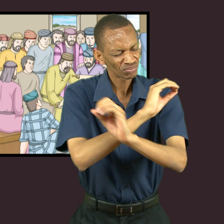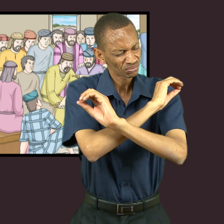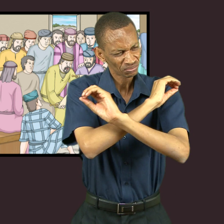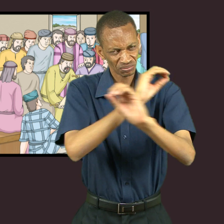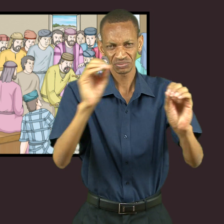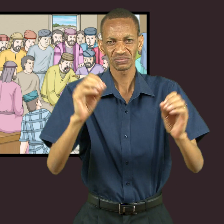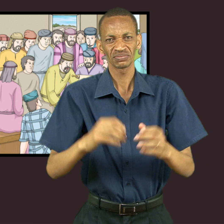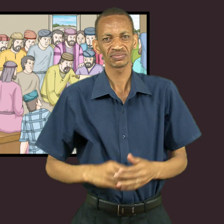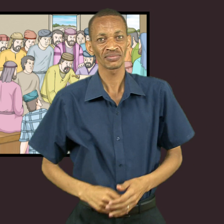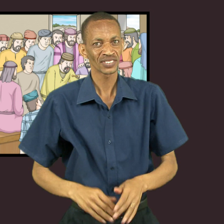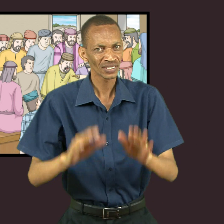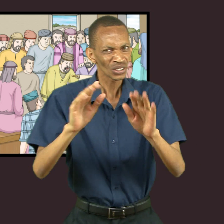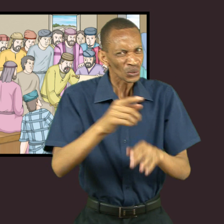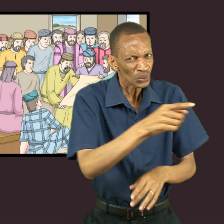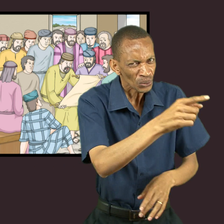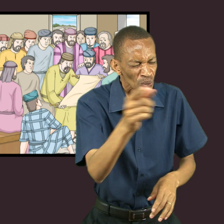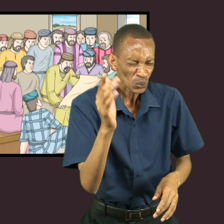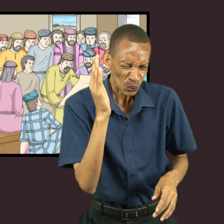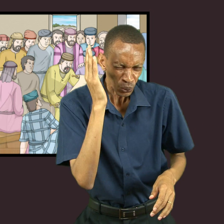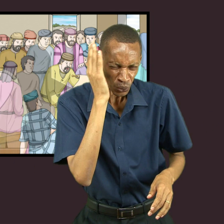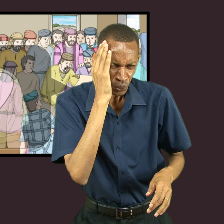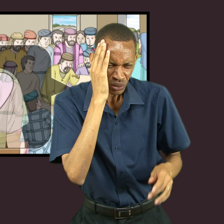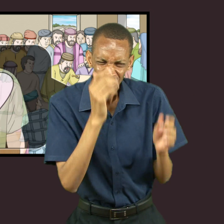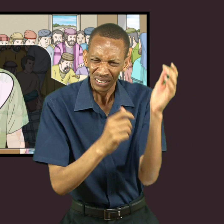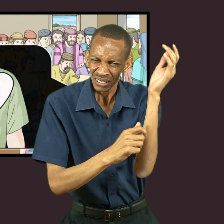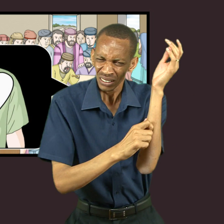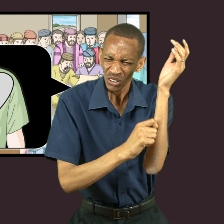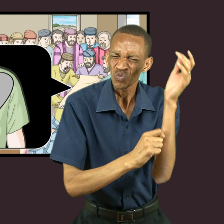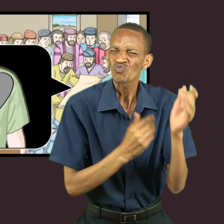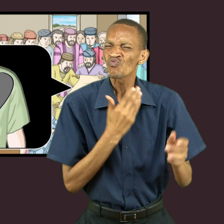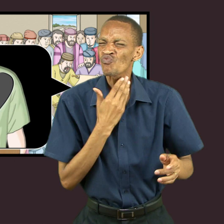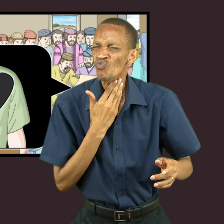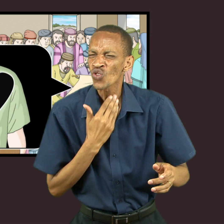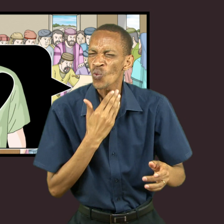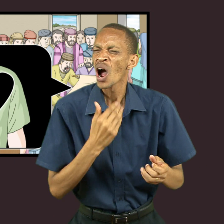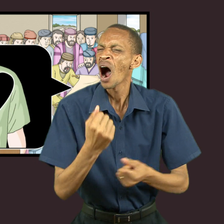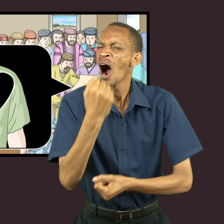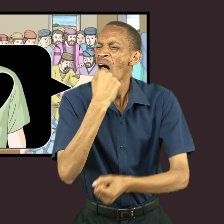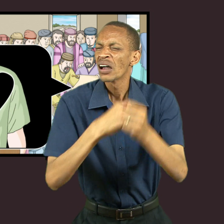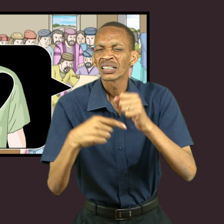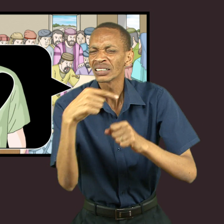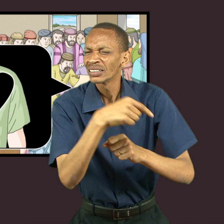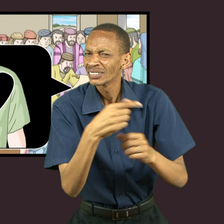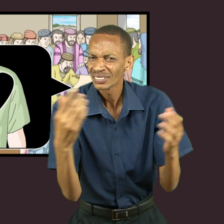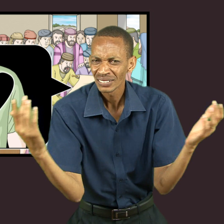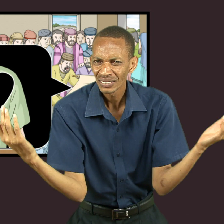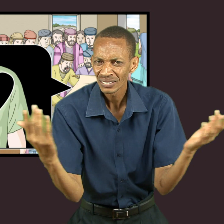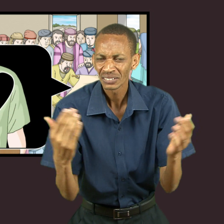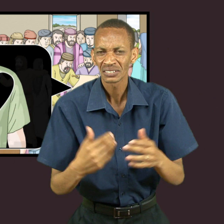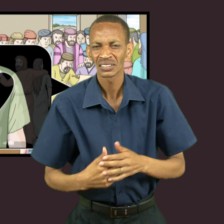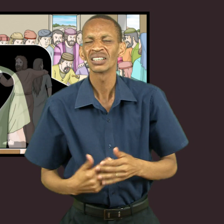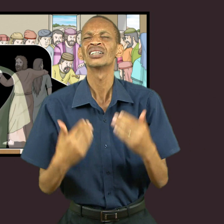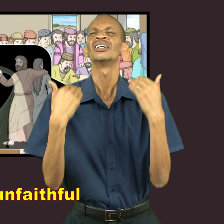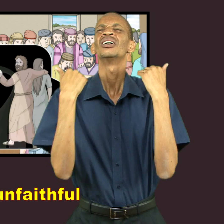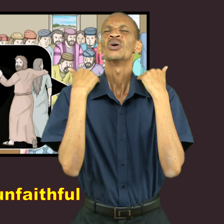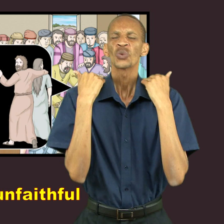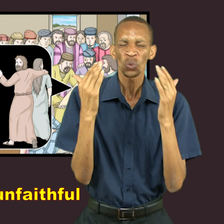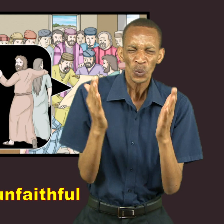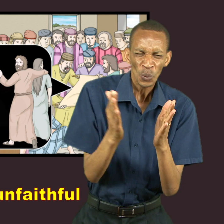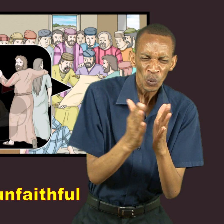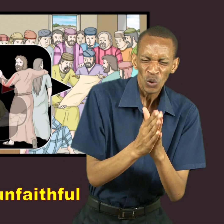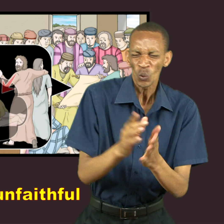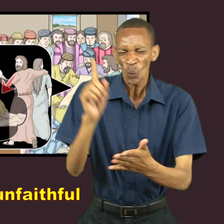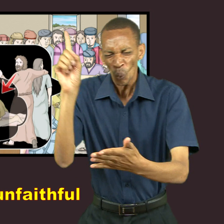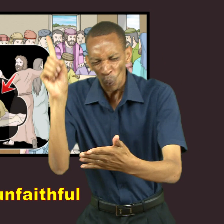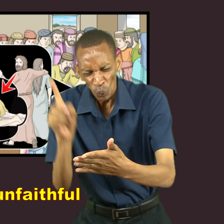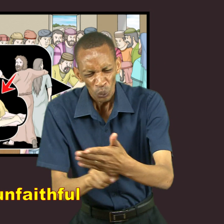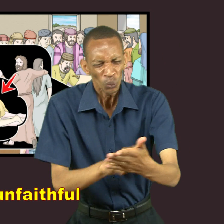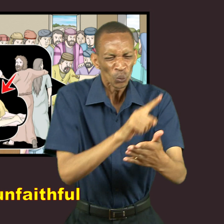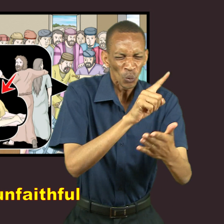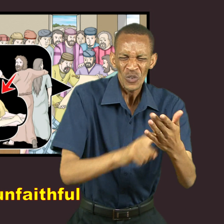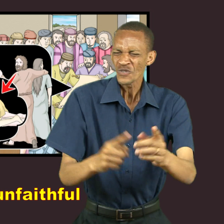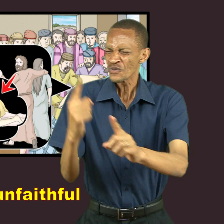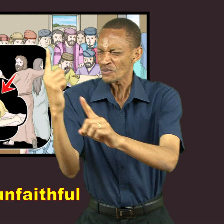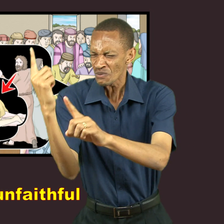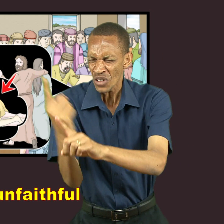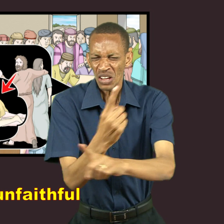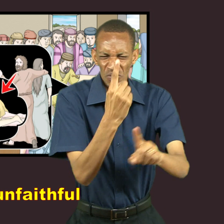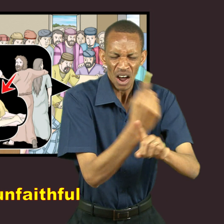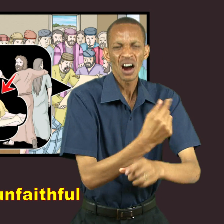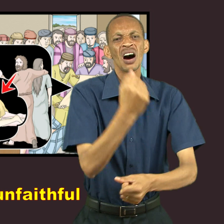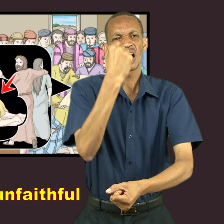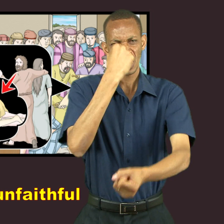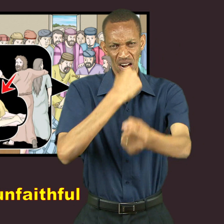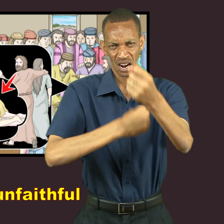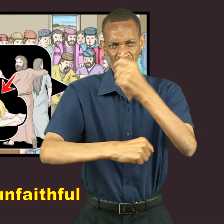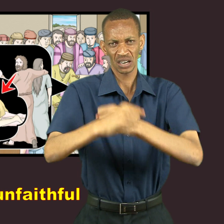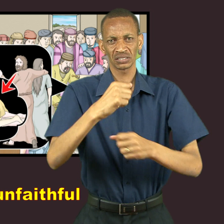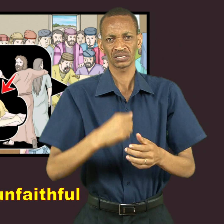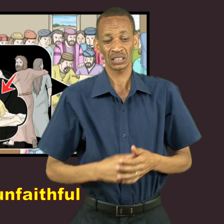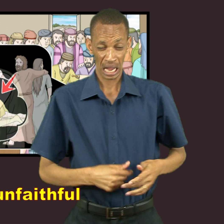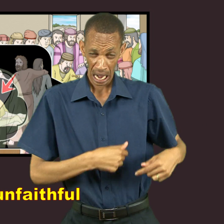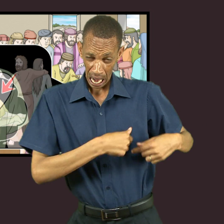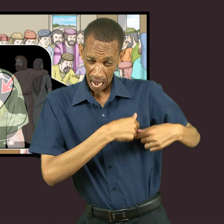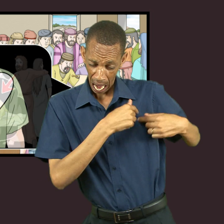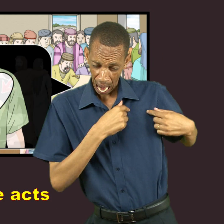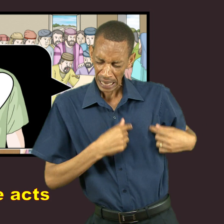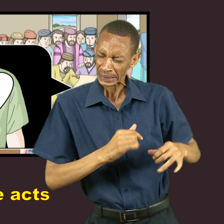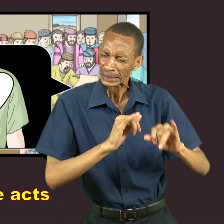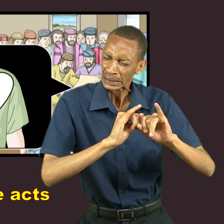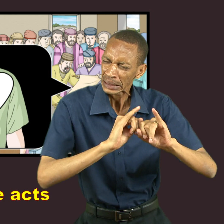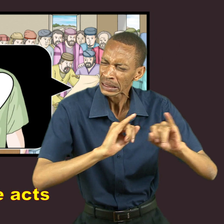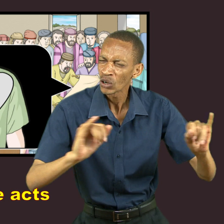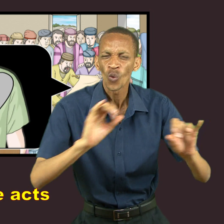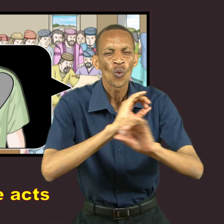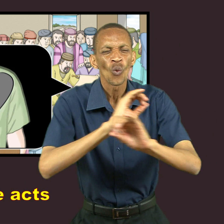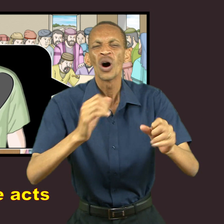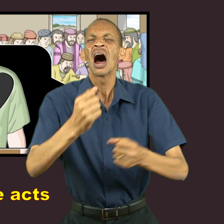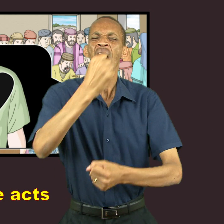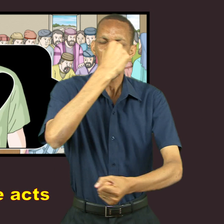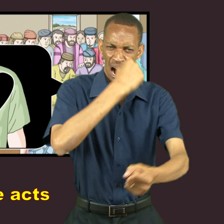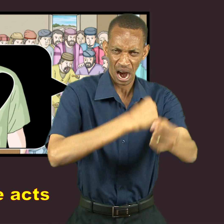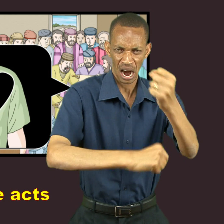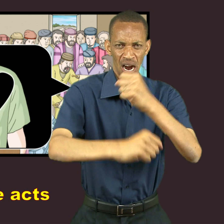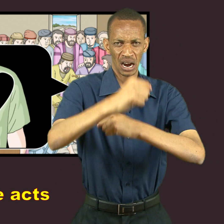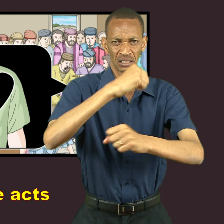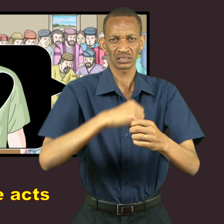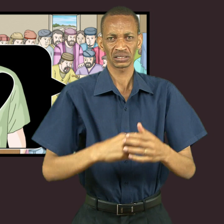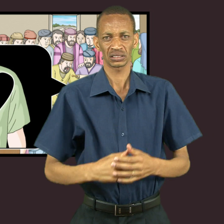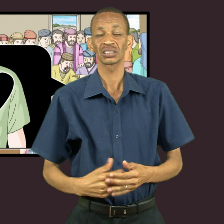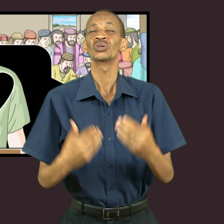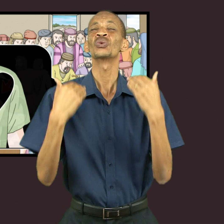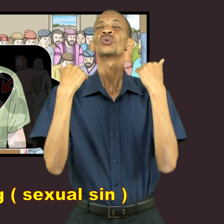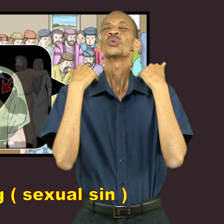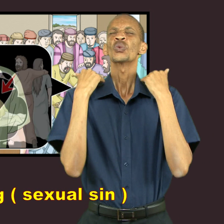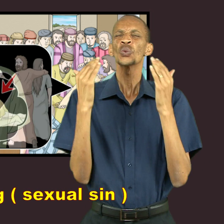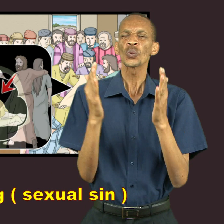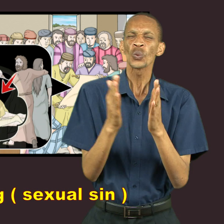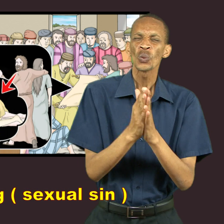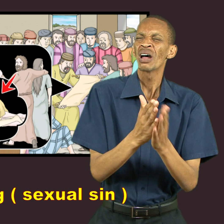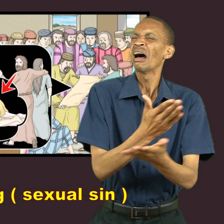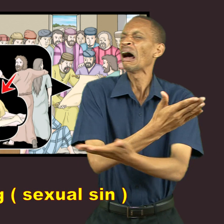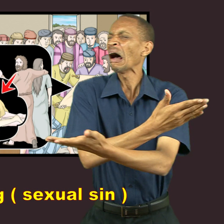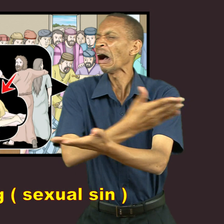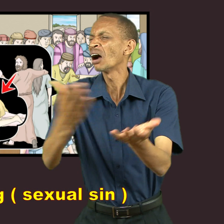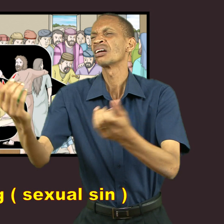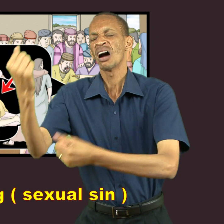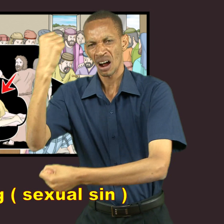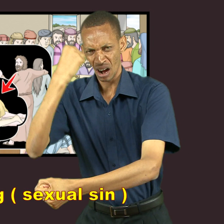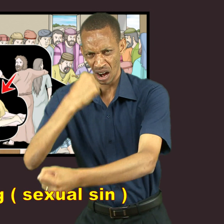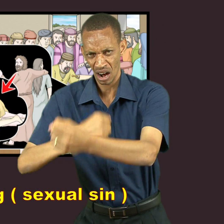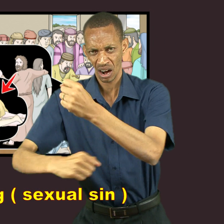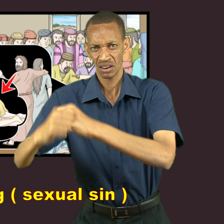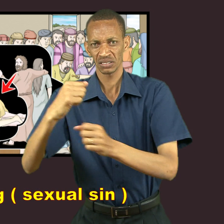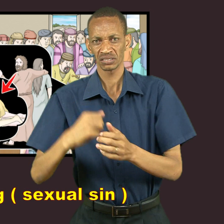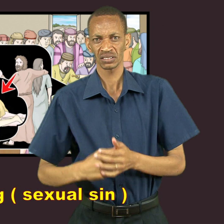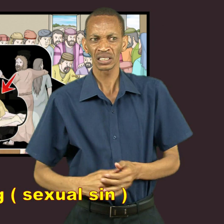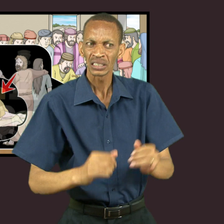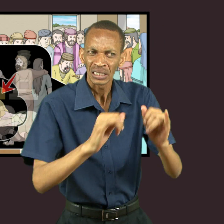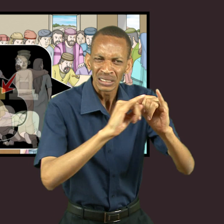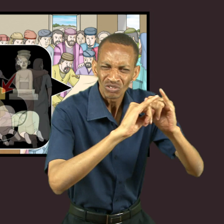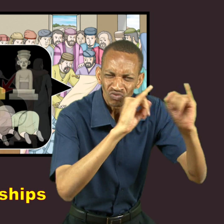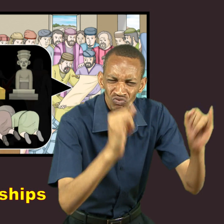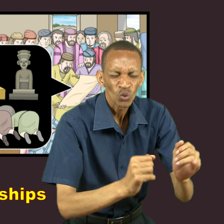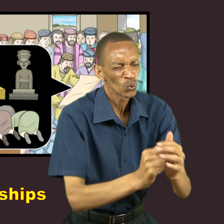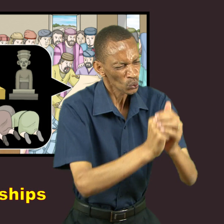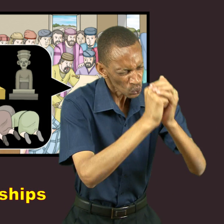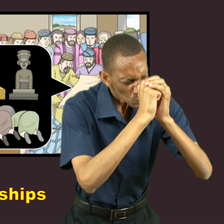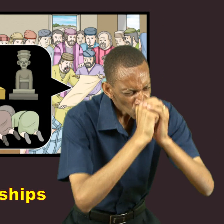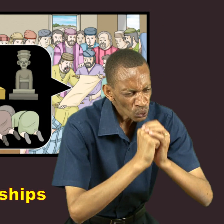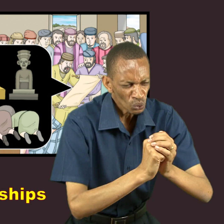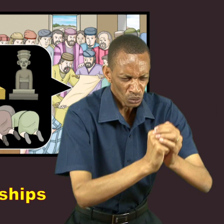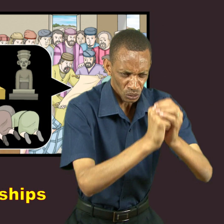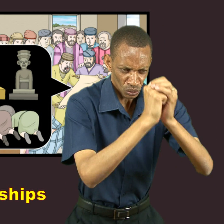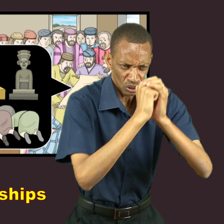The acts of the flesh are obvious: sexual immorality, impurity, and debauchery;